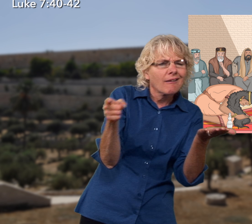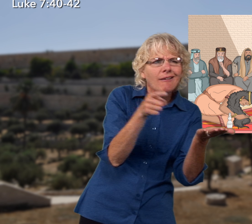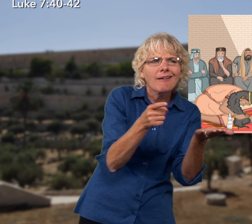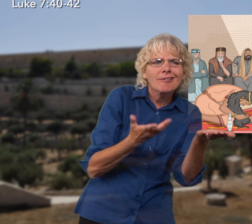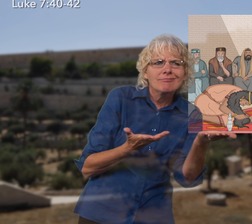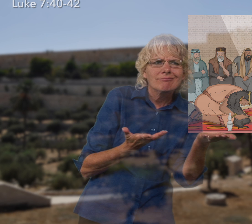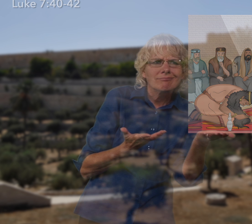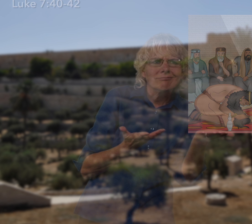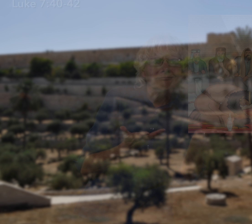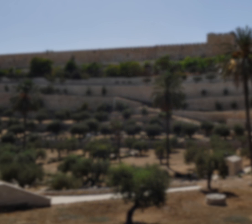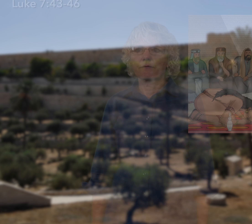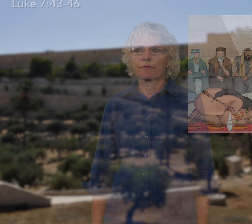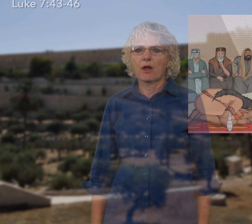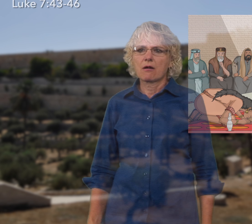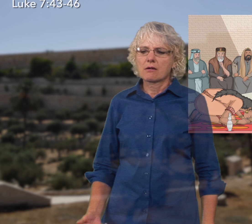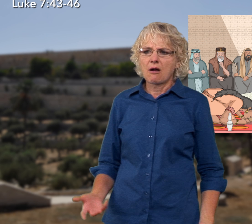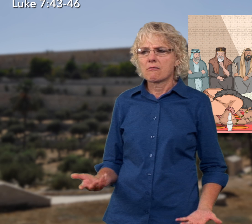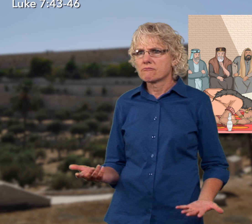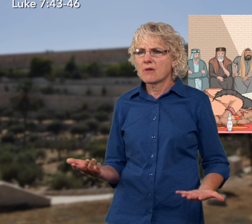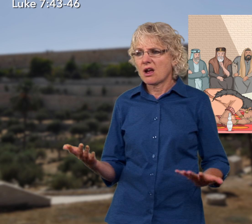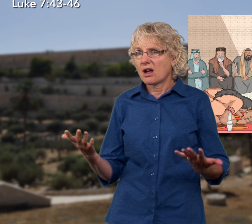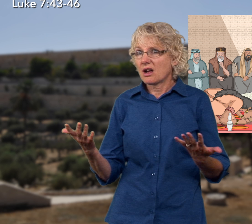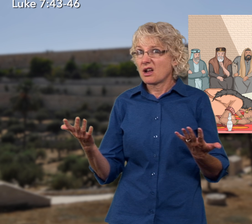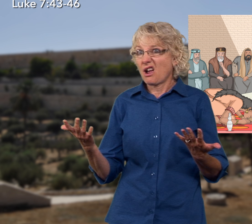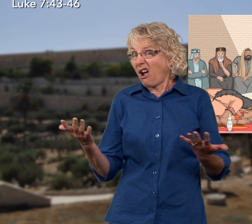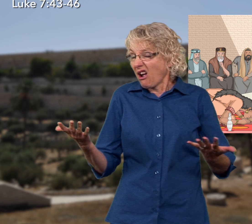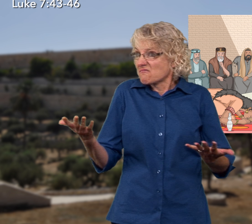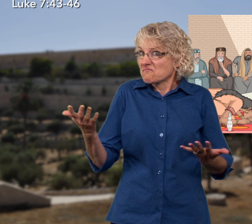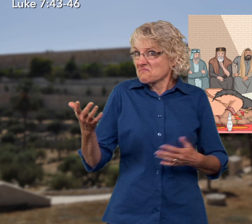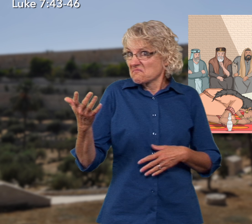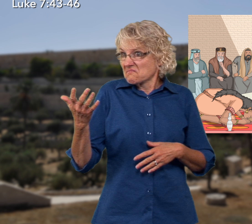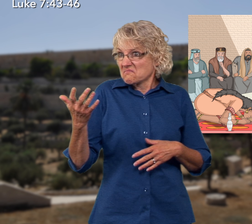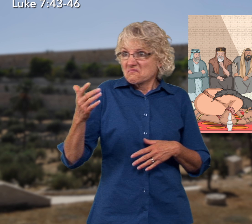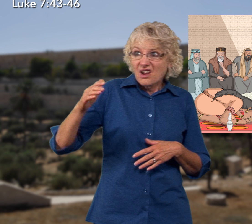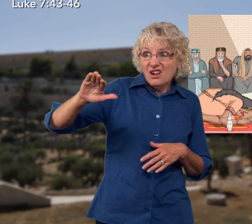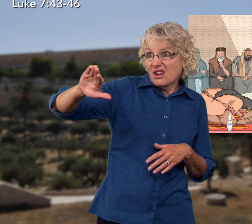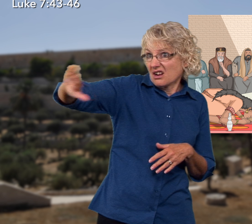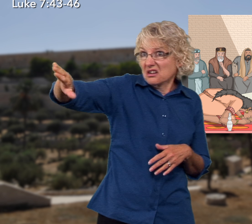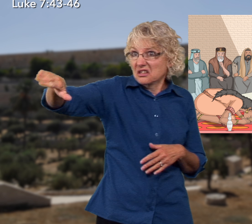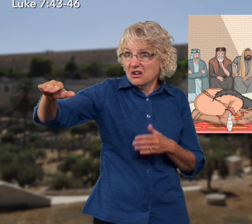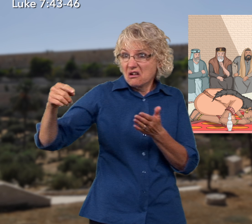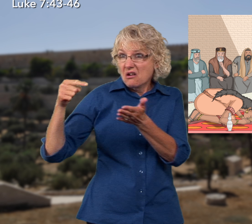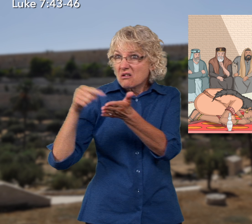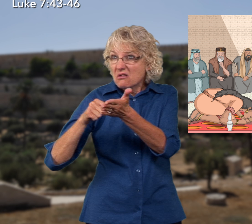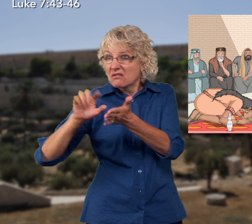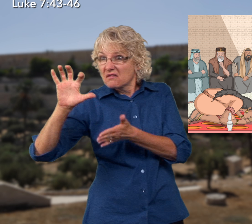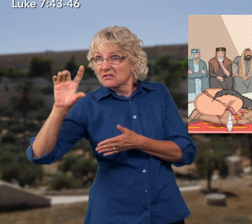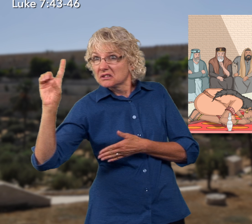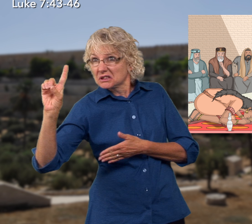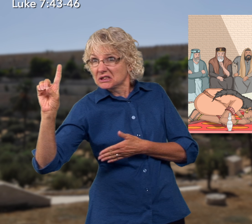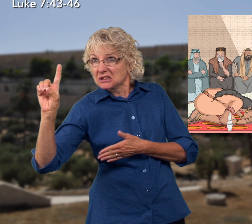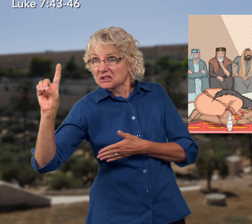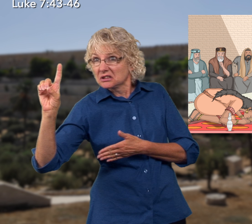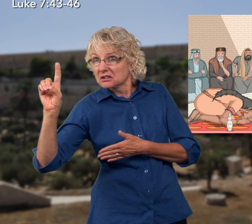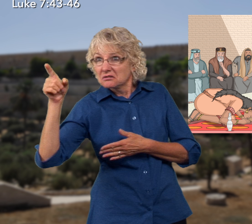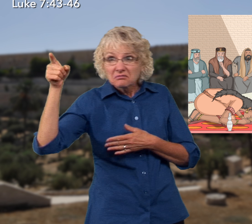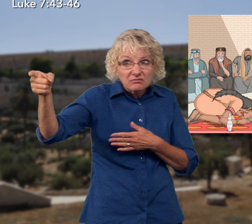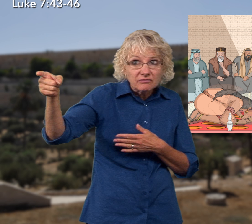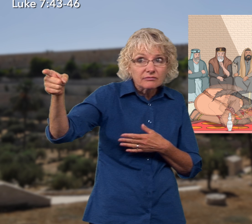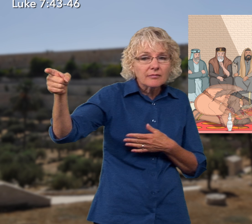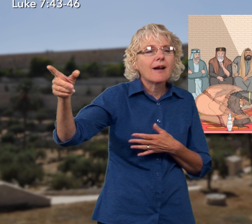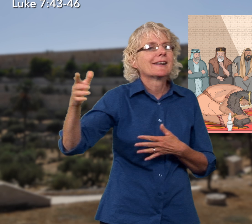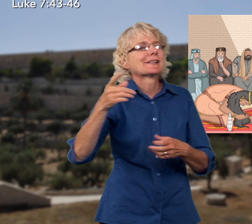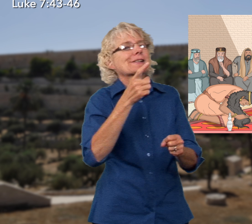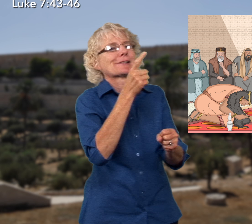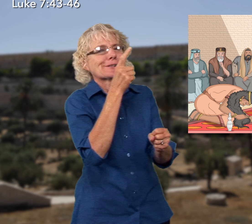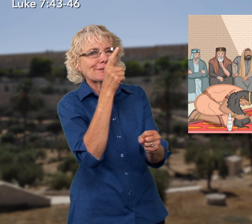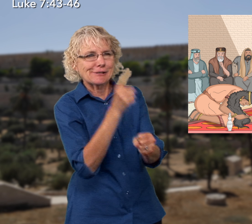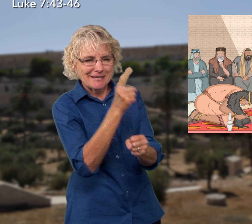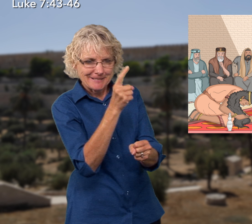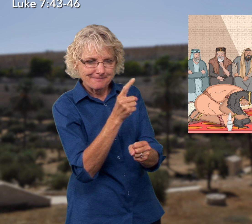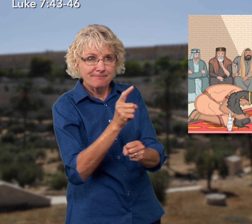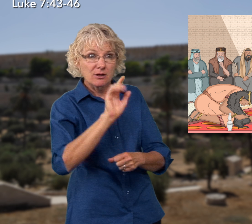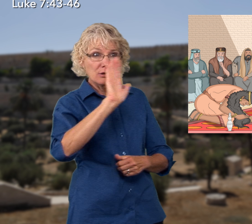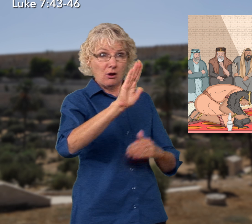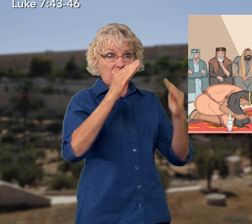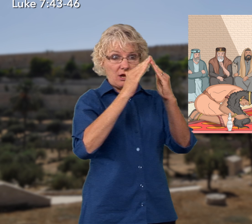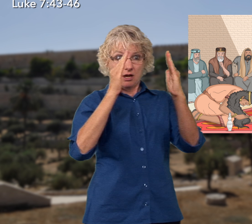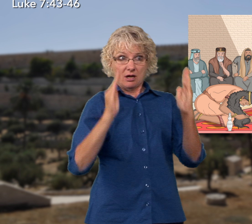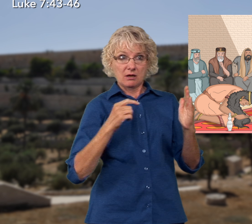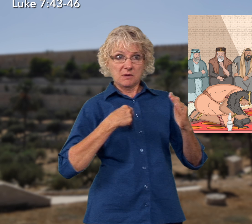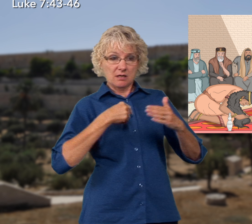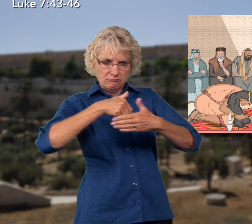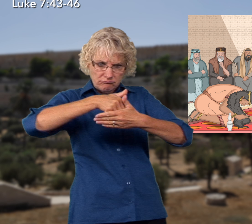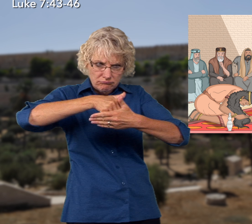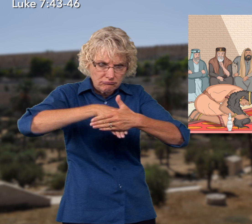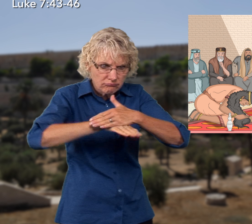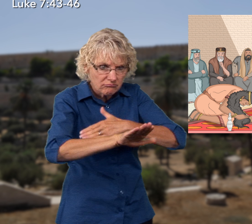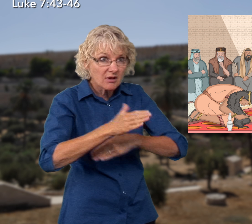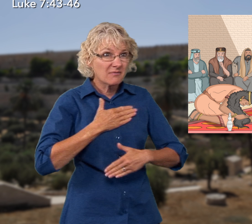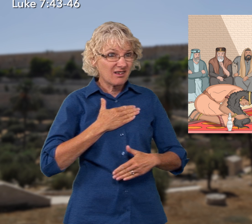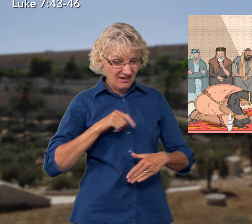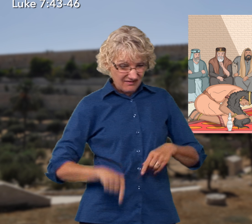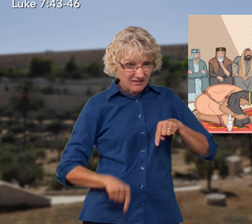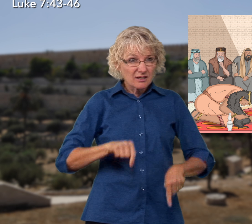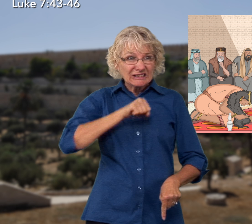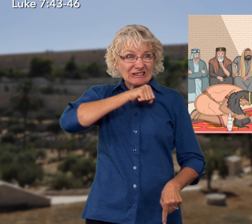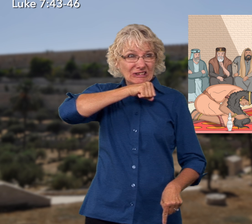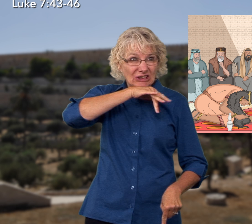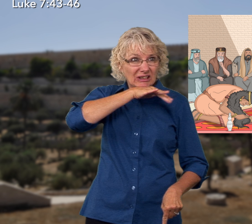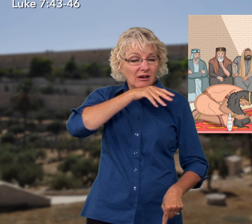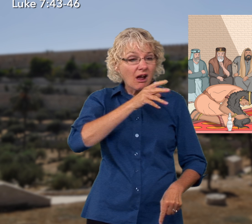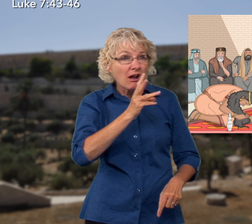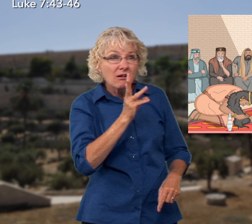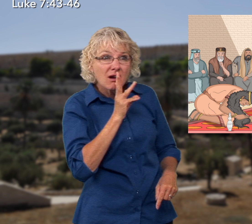“I suppose the one who was forgiven more,” Simon replied. “You have judged correctly,” Jesus said.